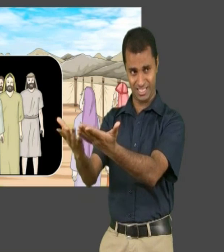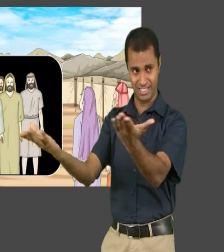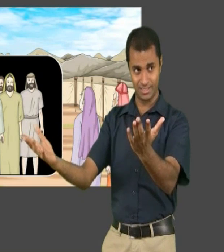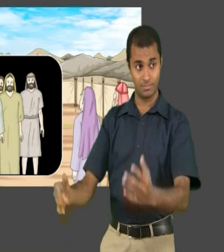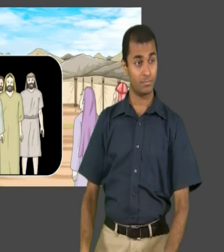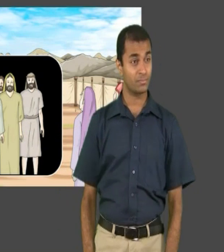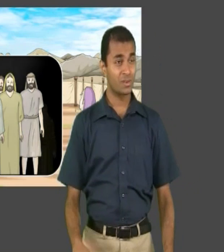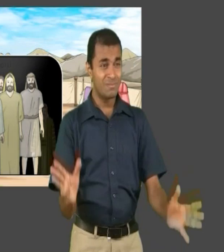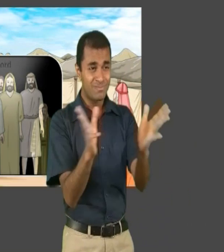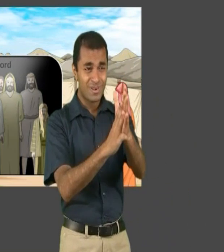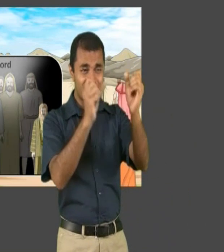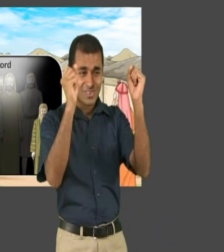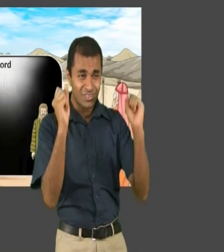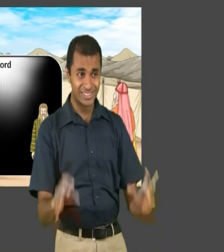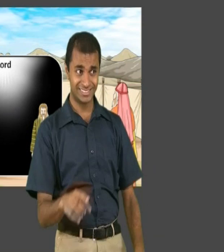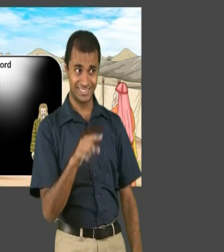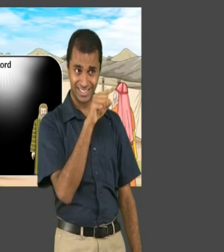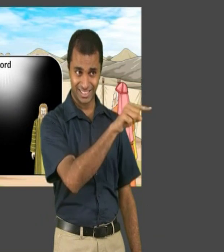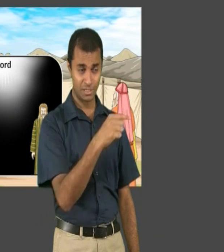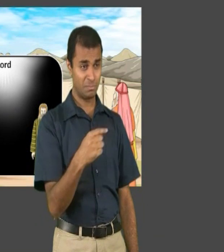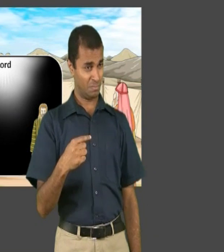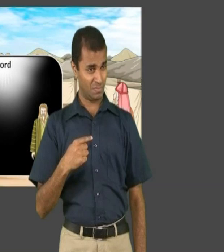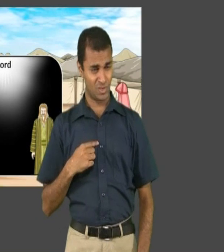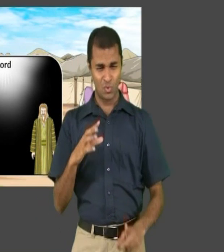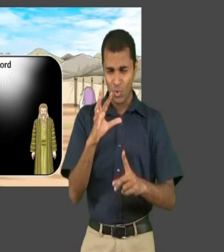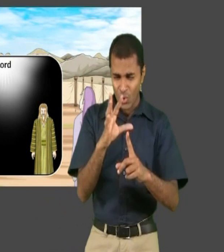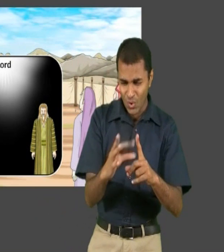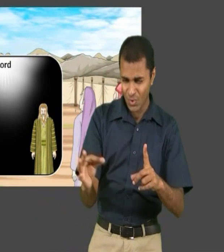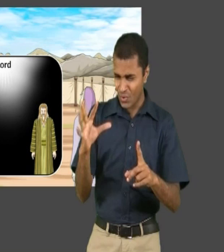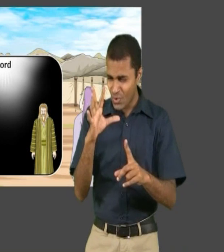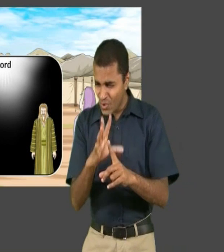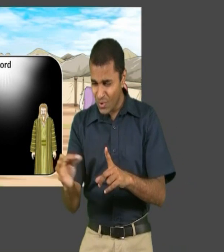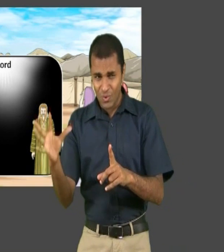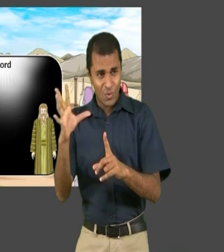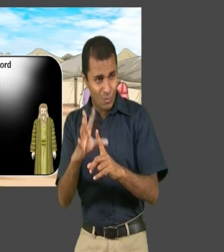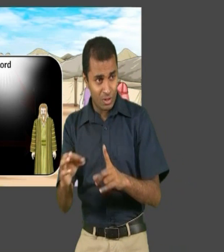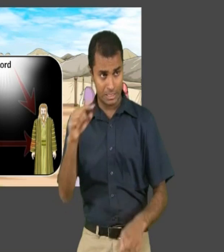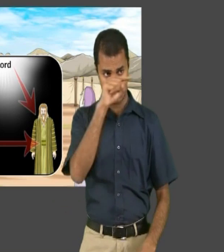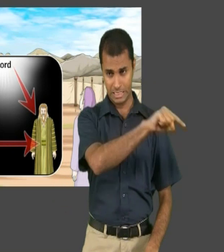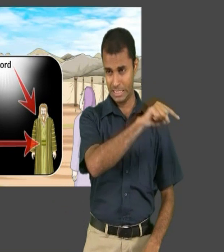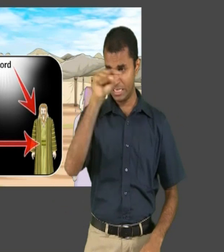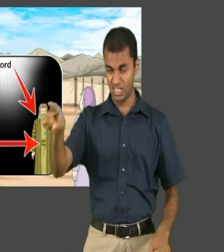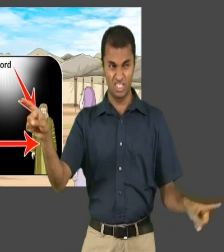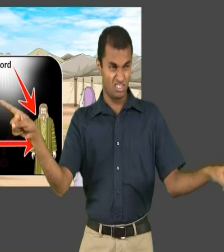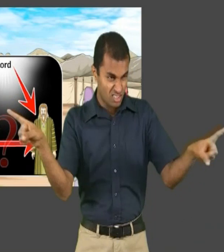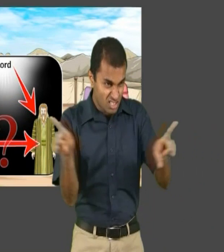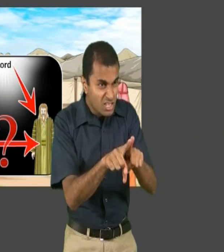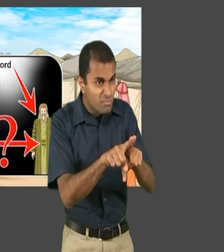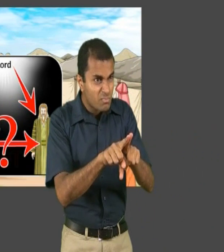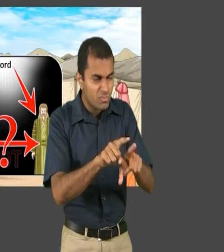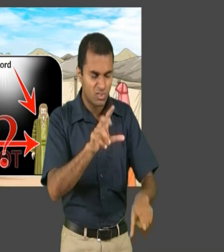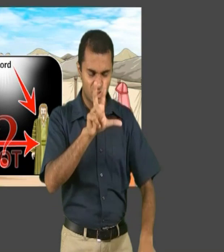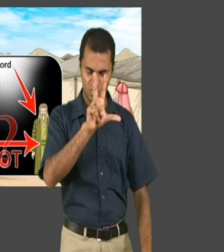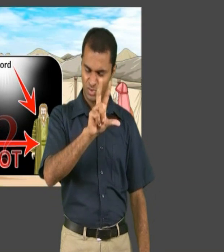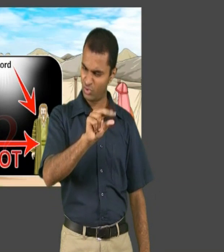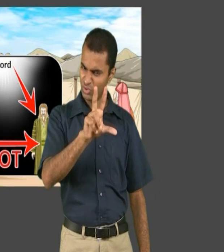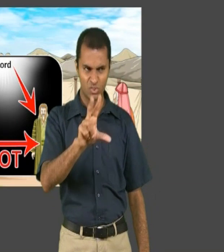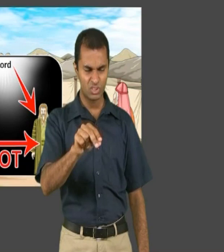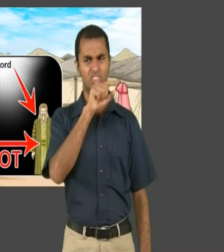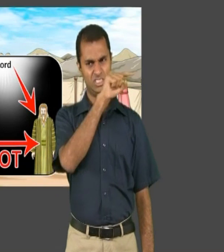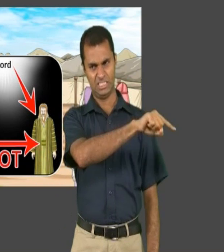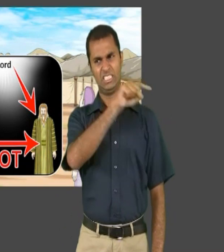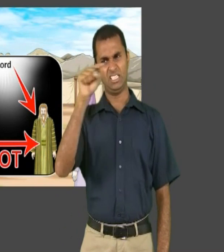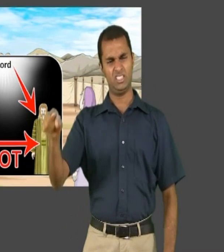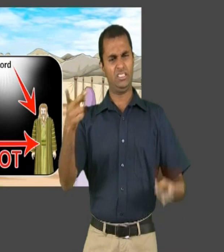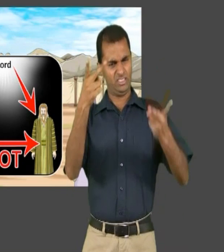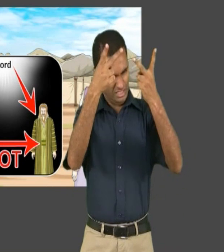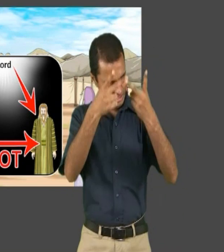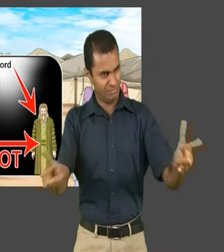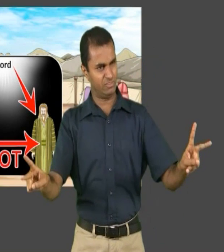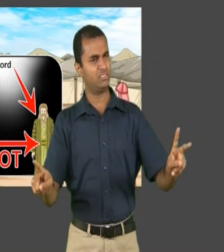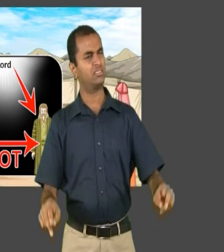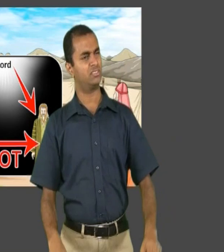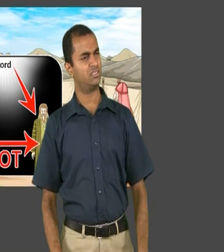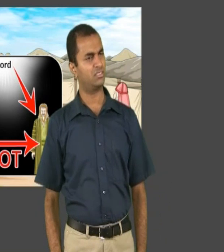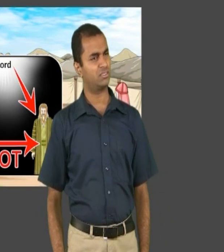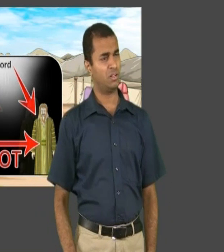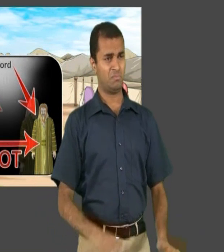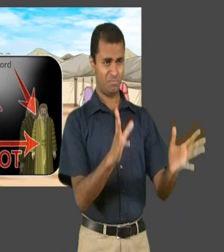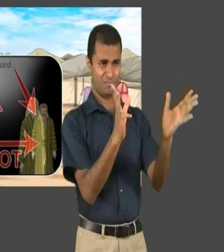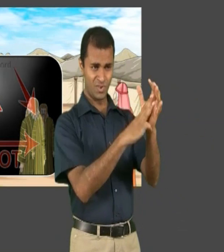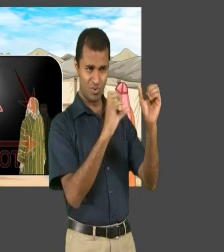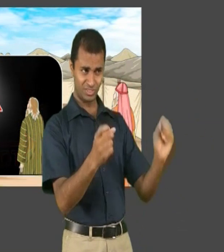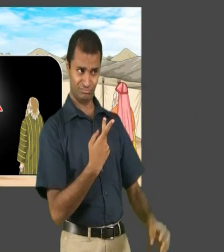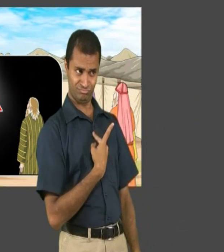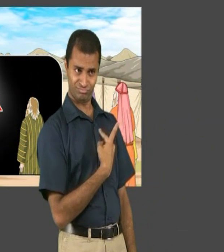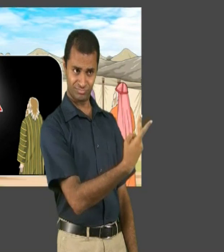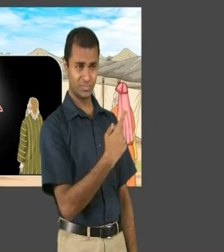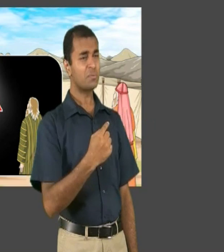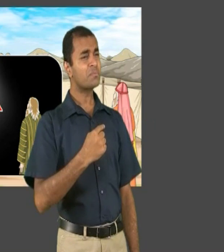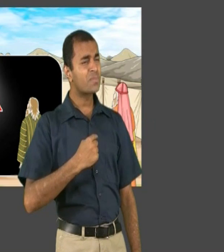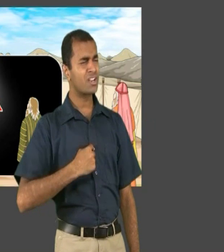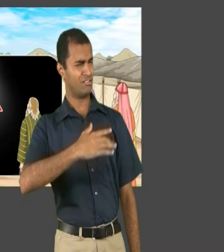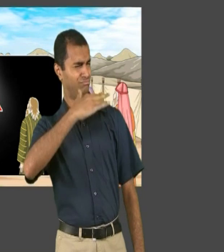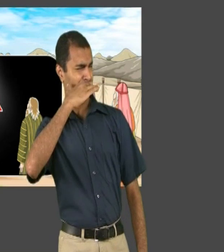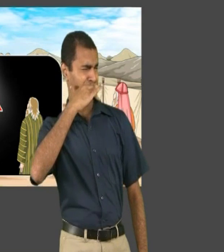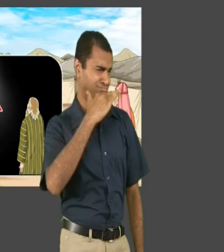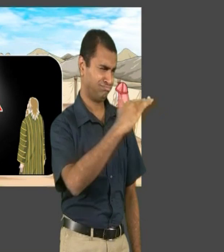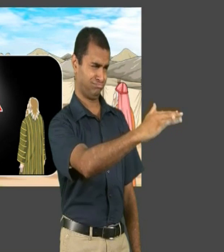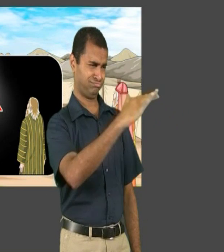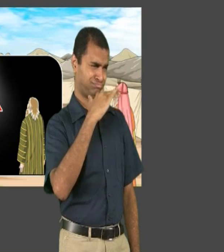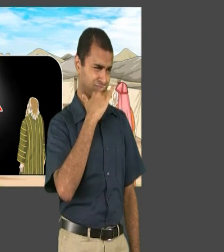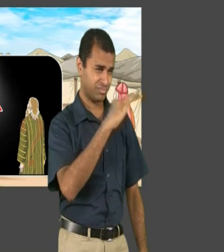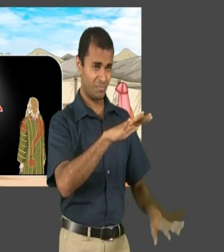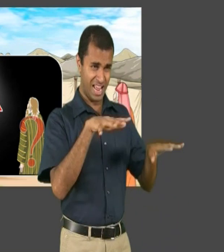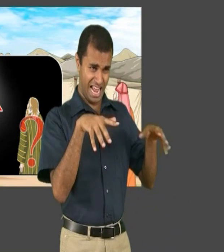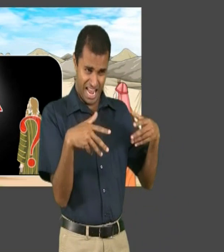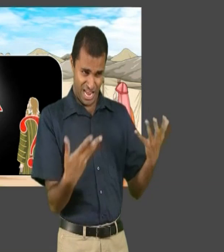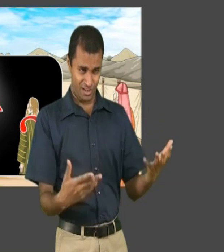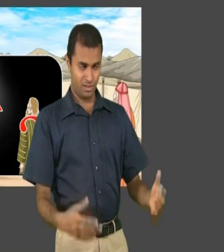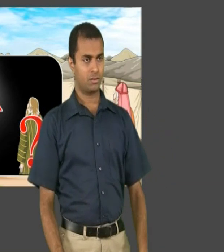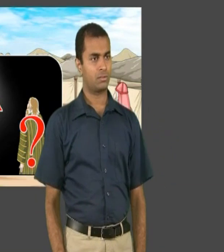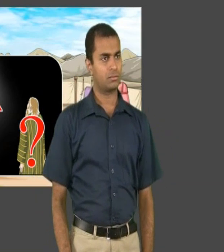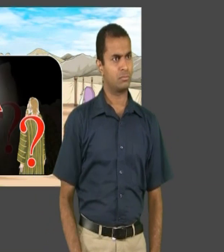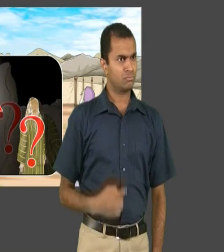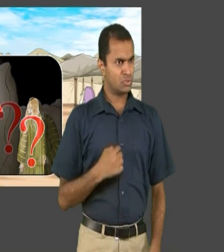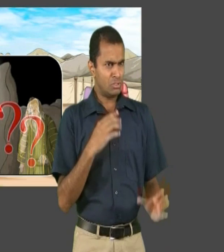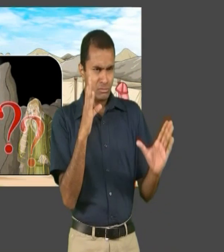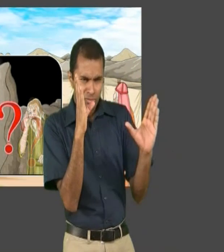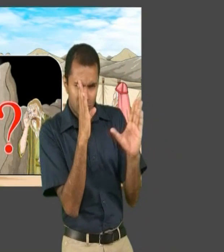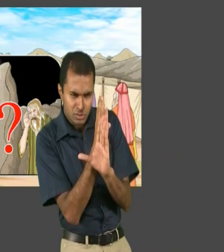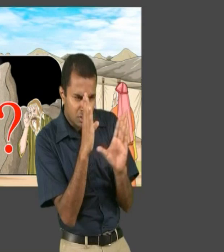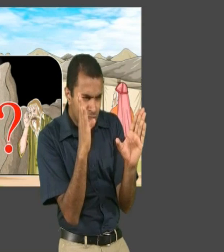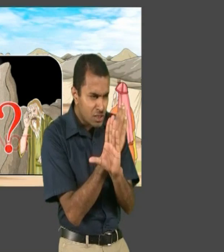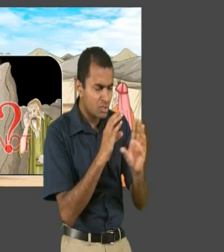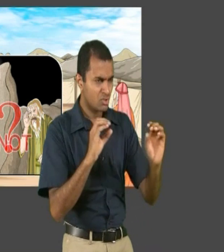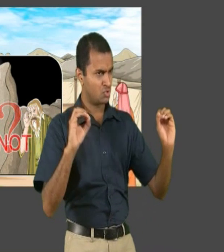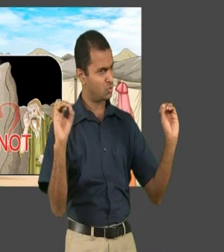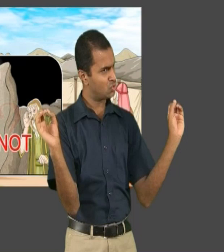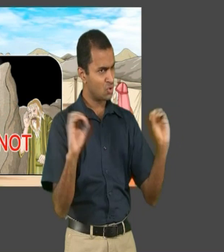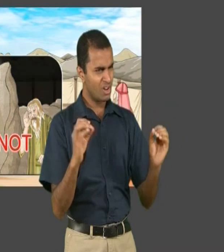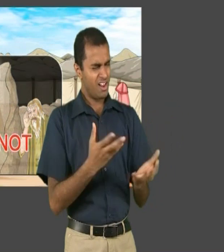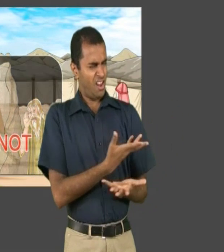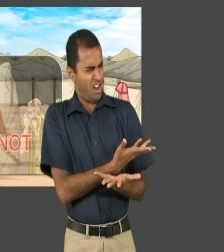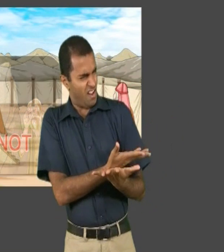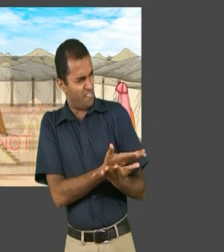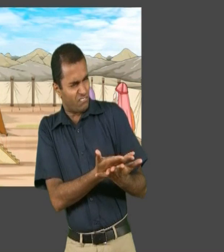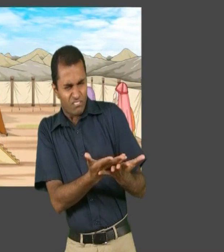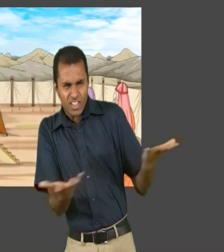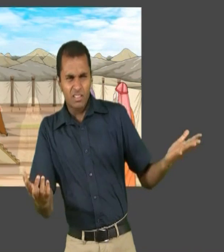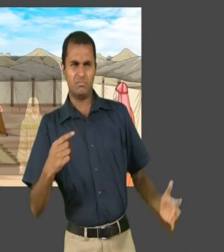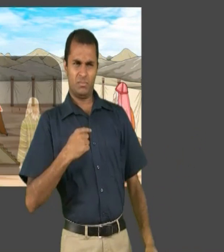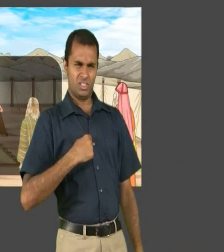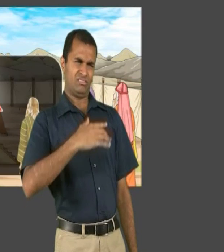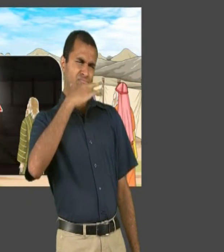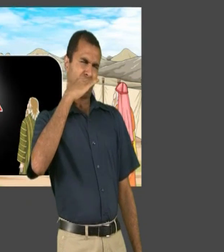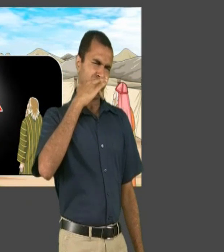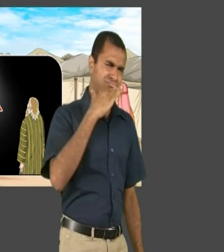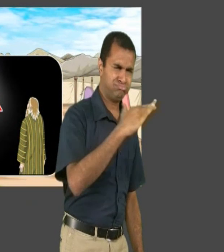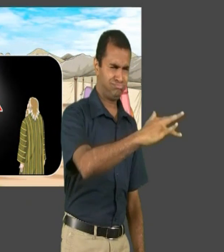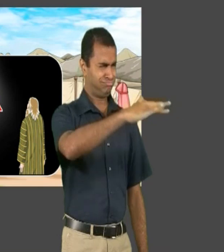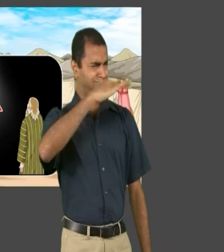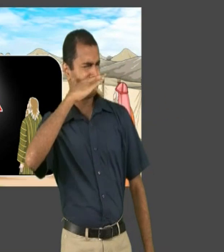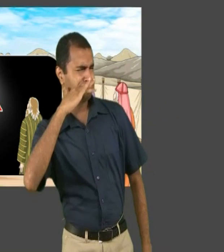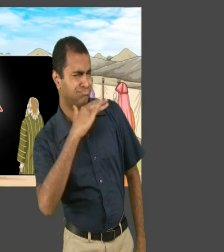But this is not so with My servant Moses; he is faithful in all My house.